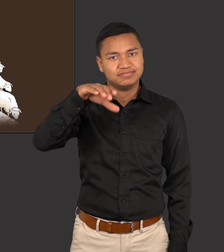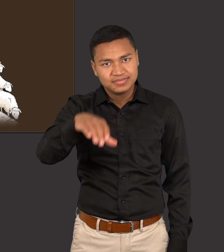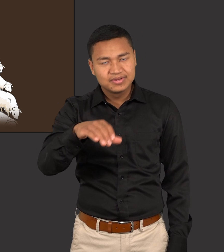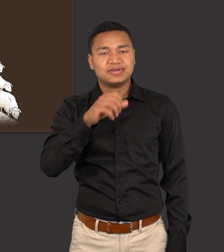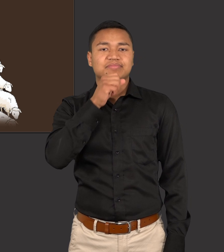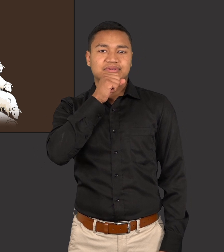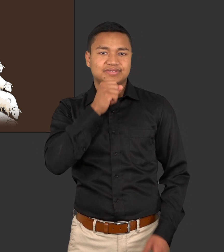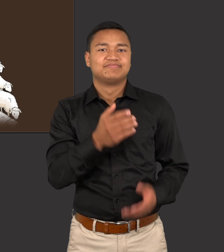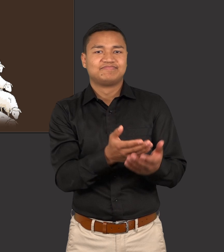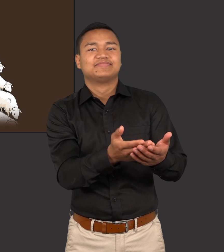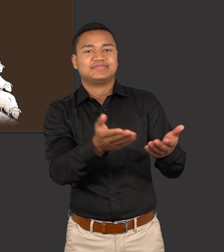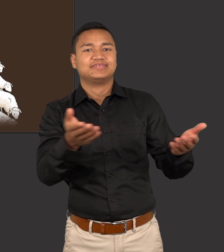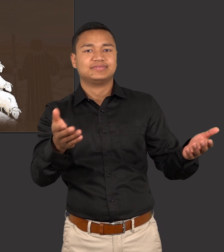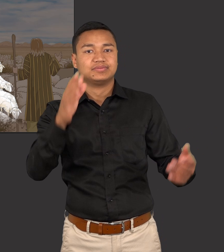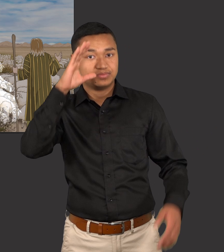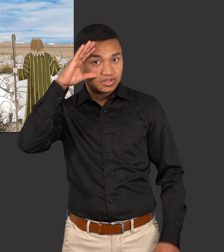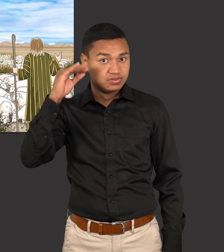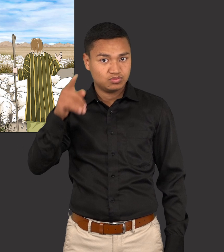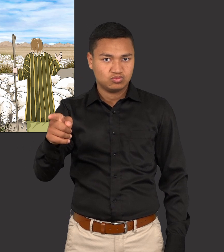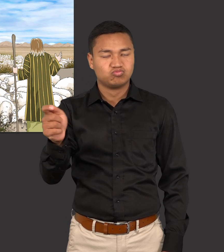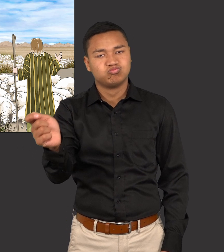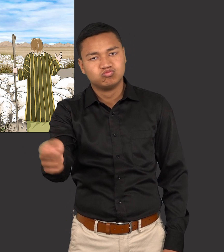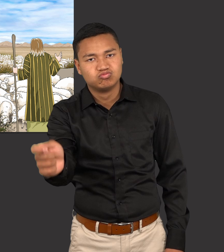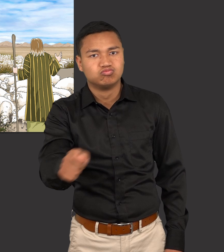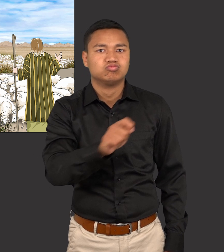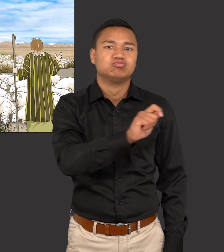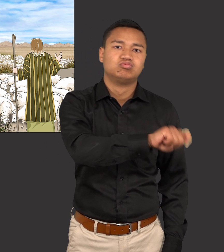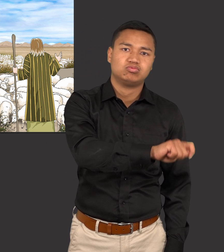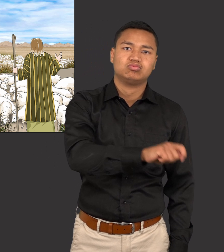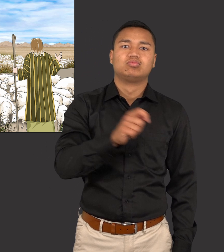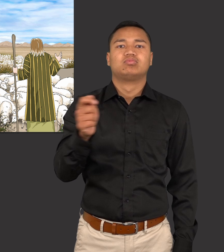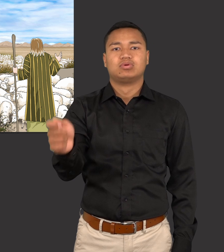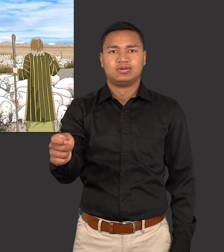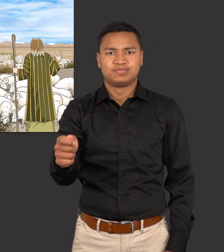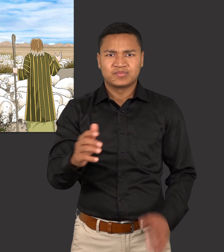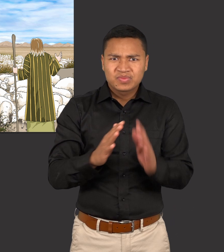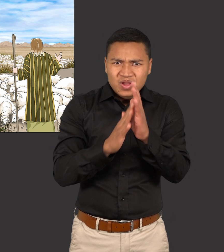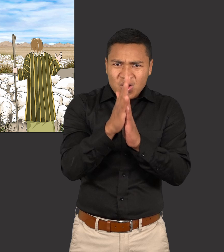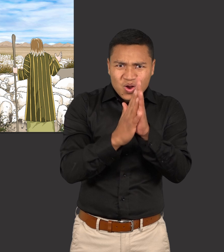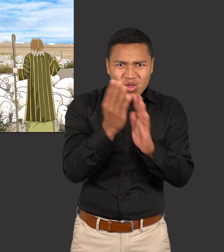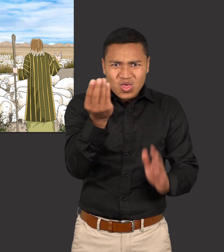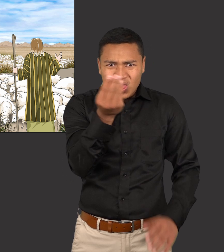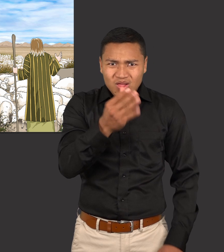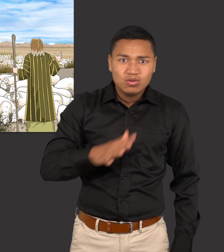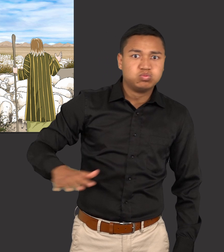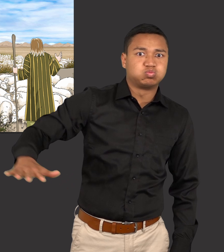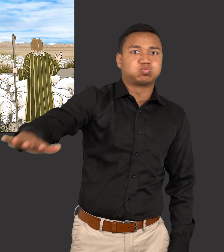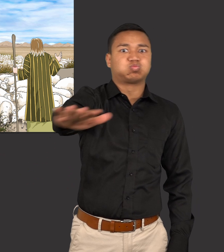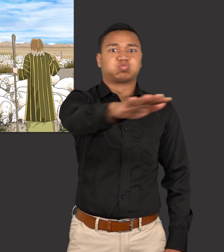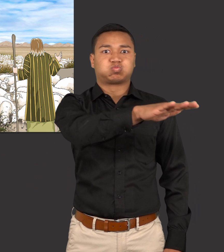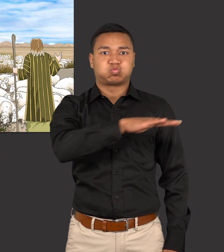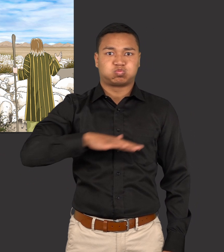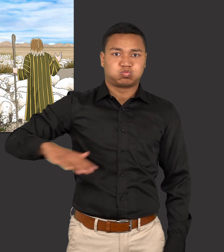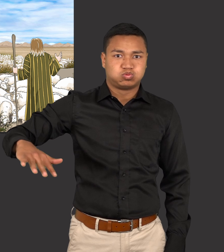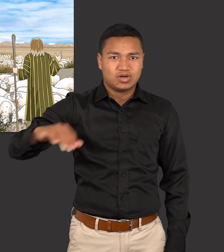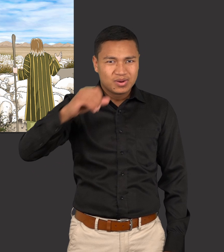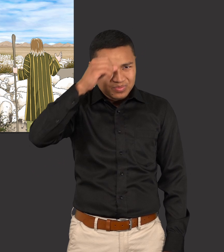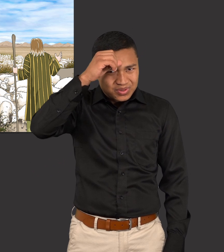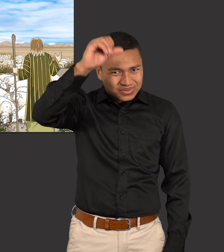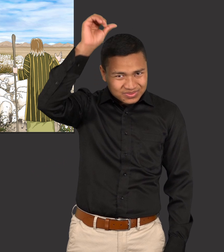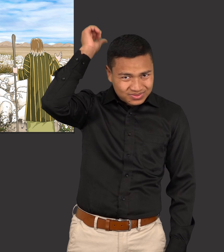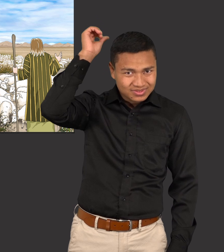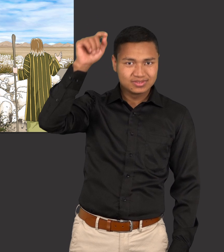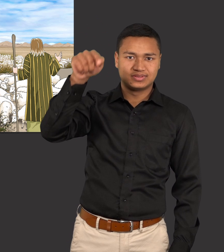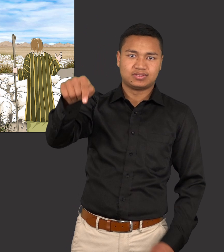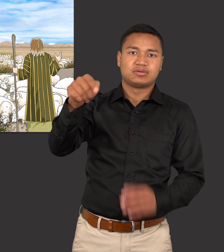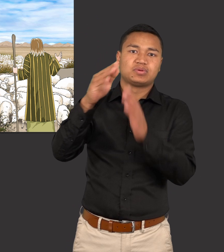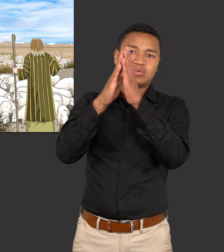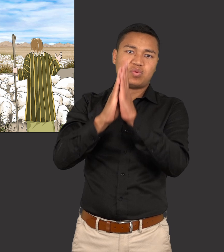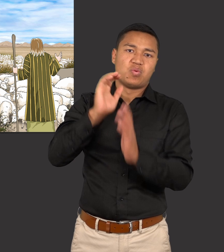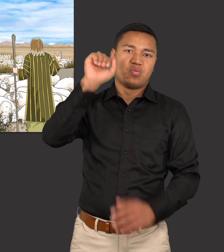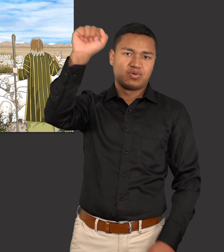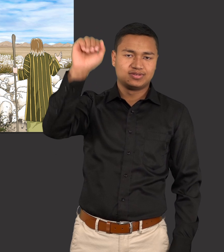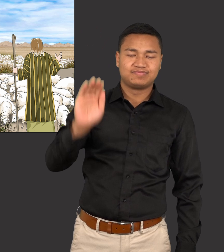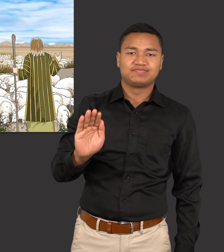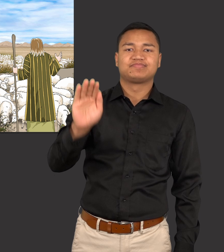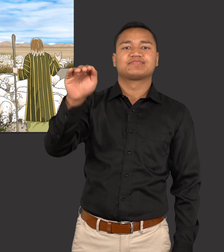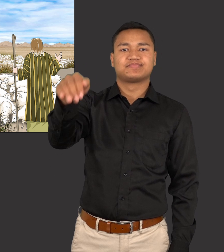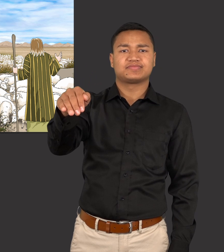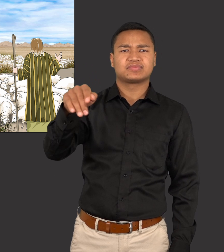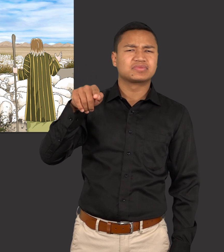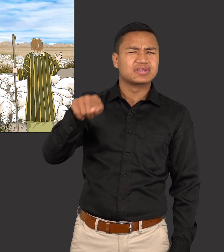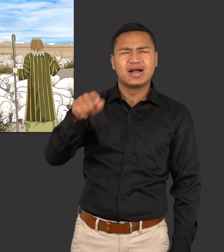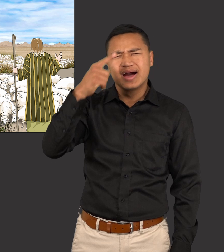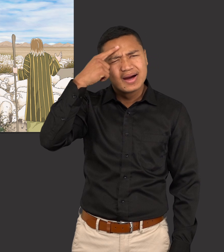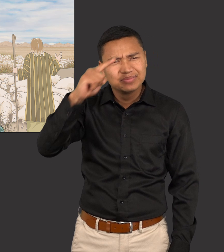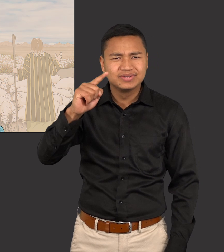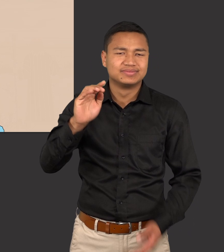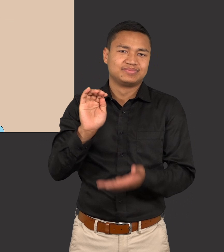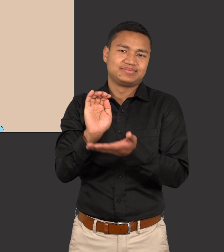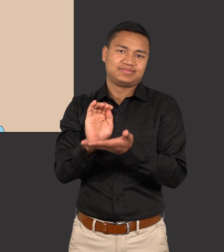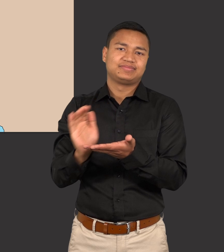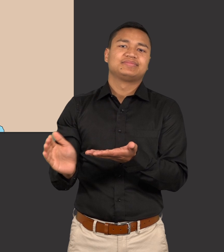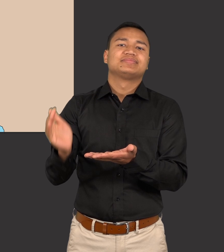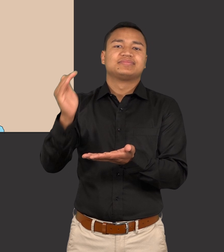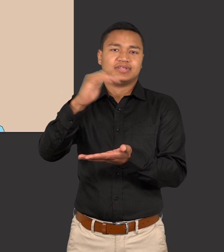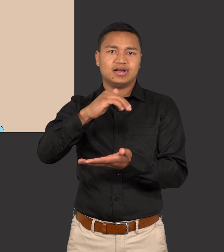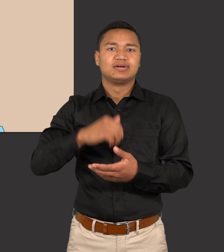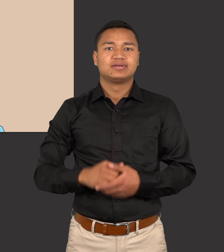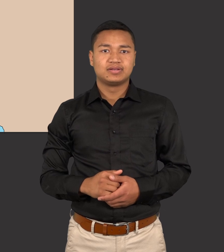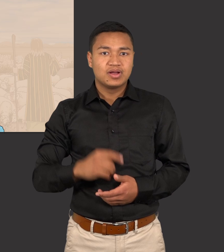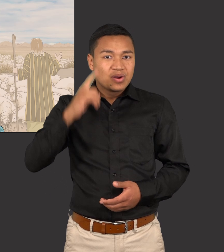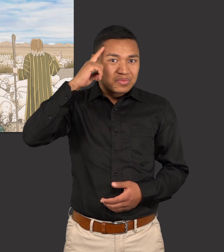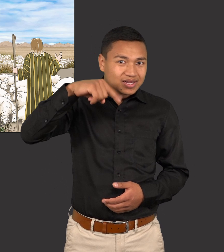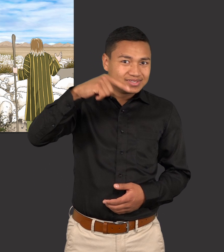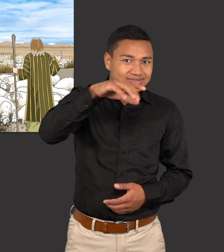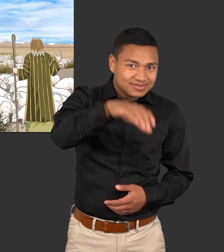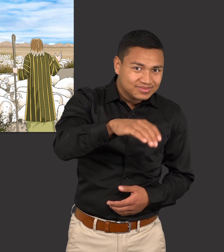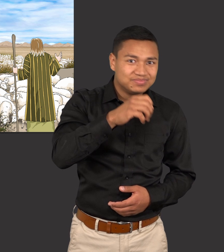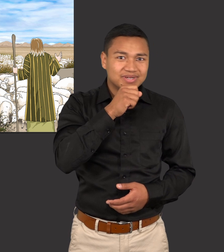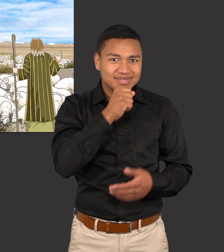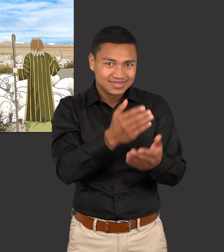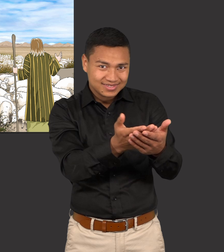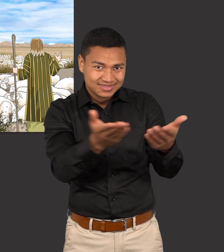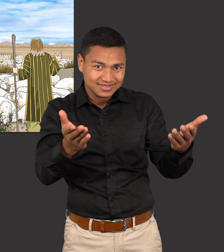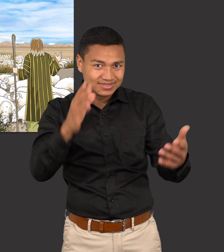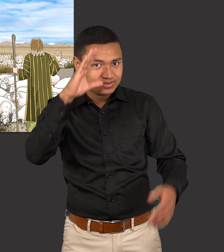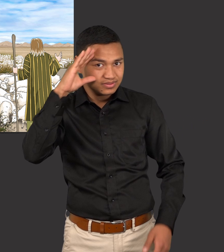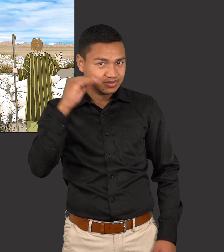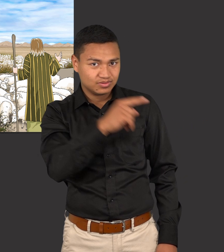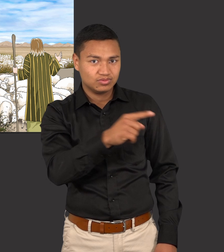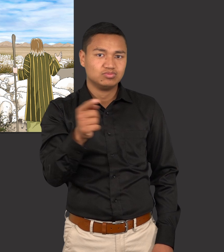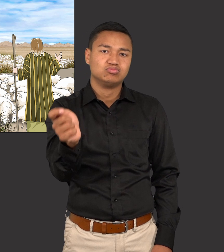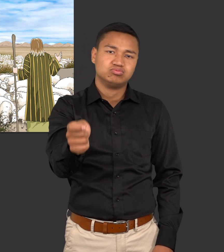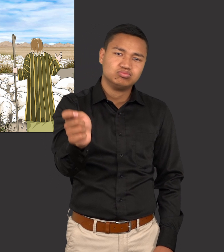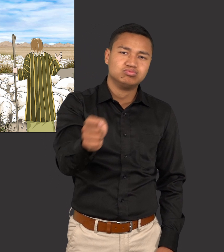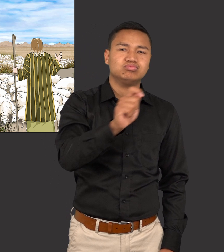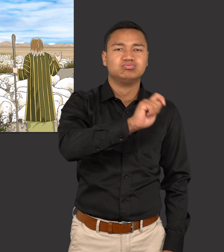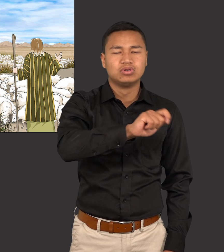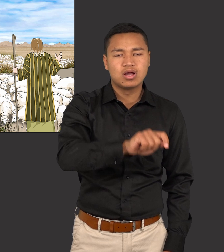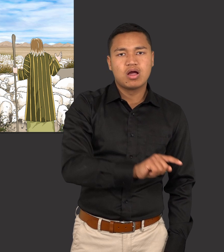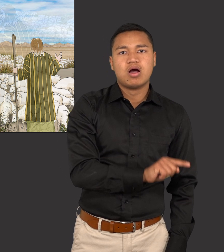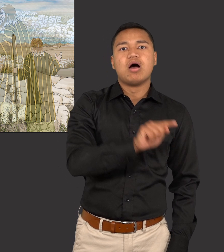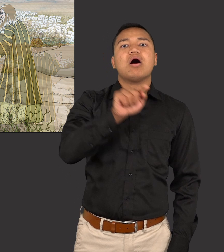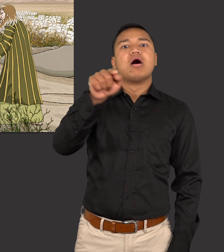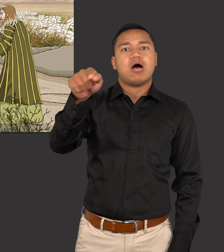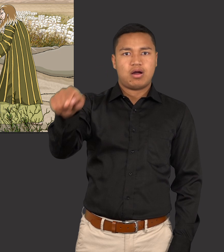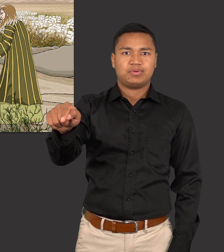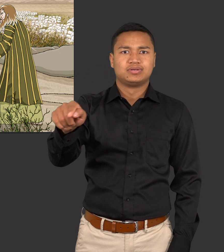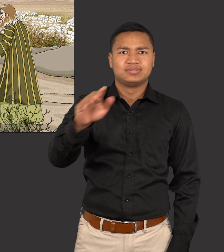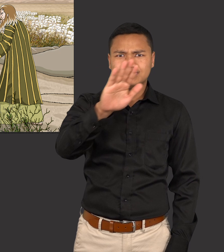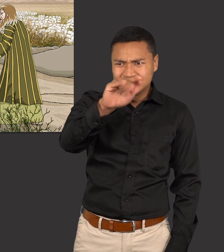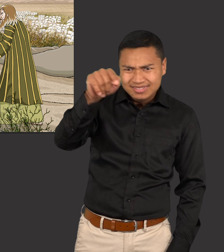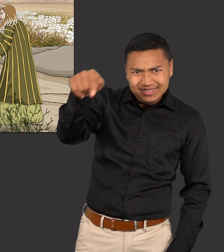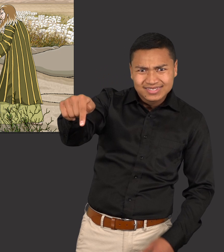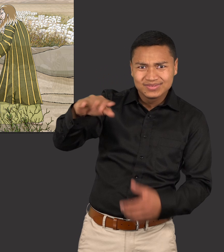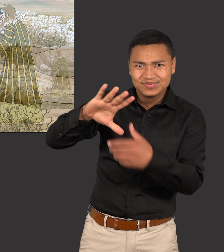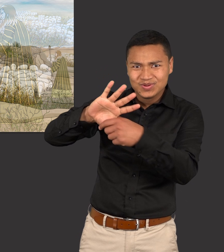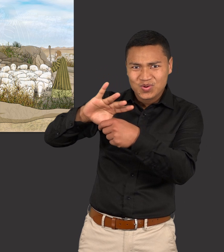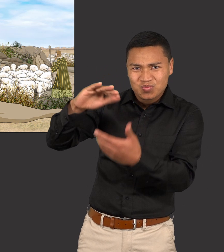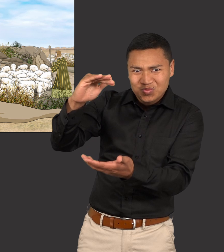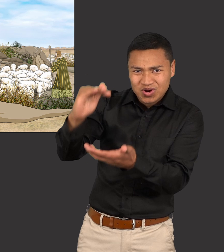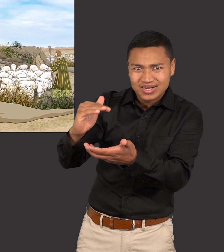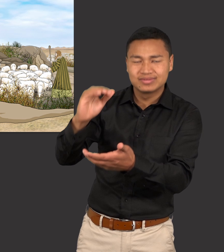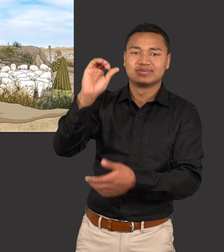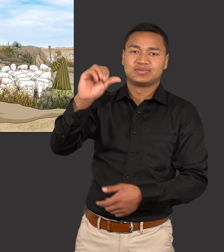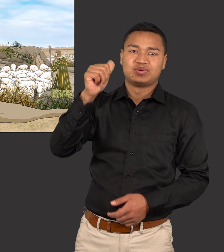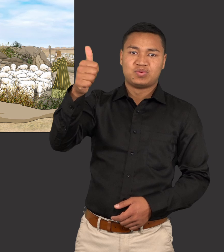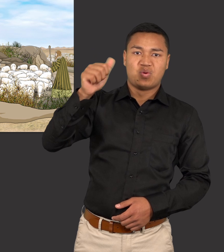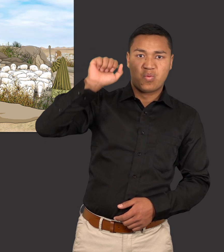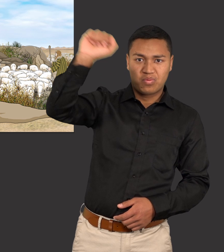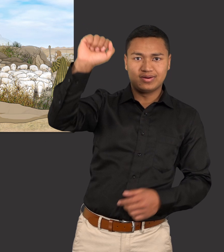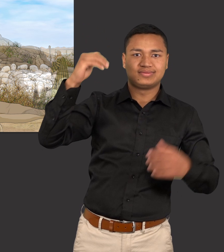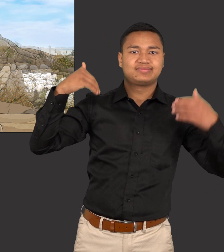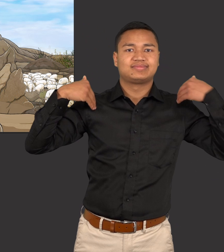He led the flock to the far side of the wilderness and came to Horeb, the mountain of God.